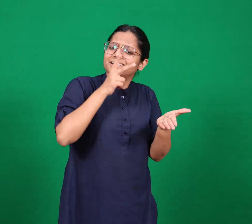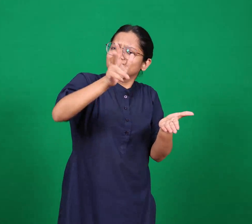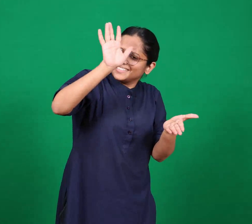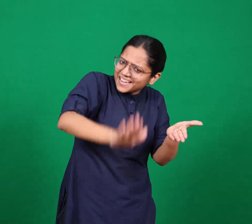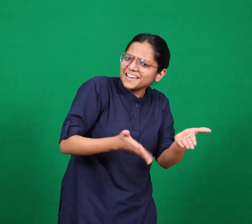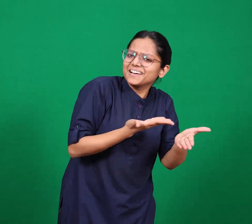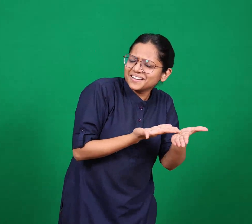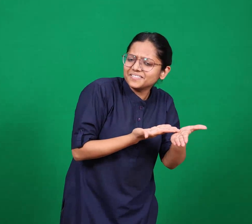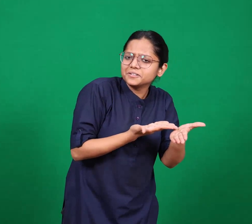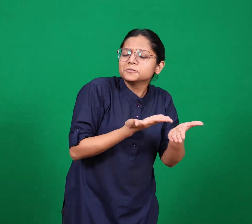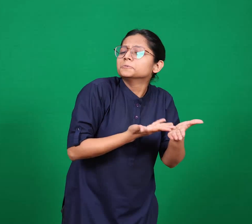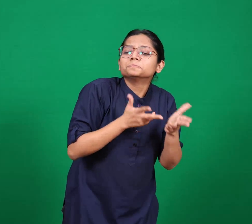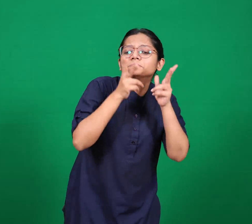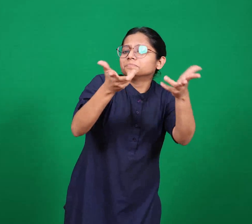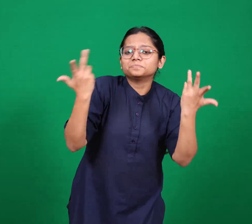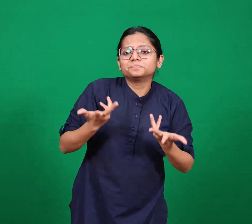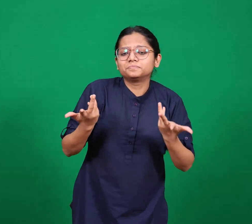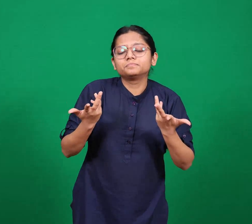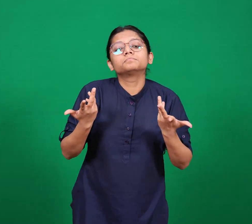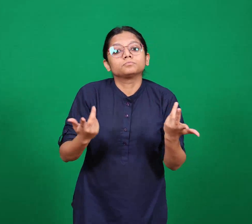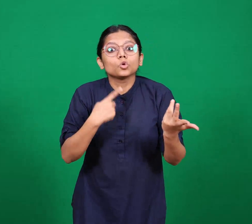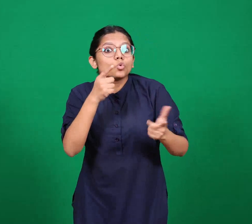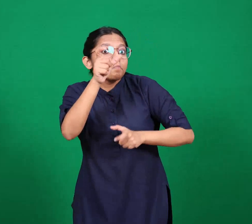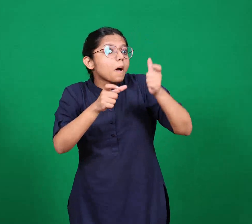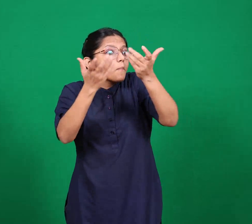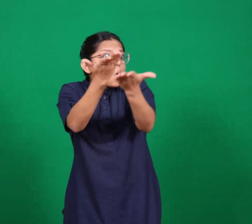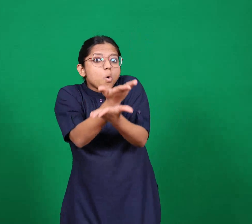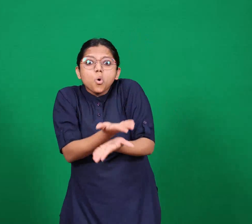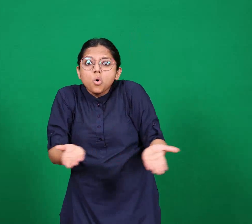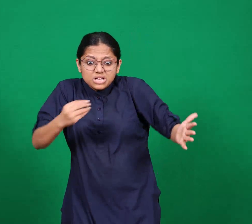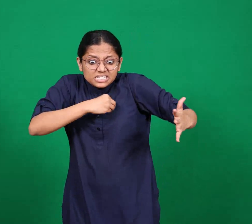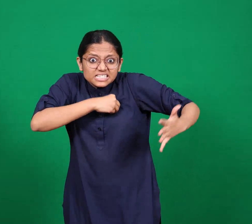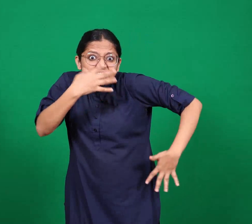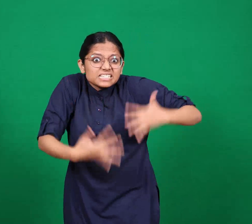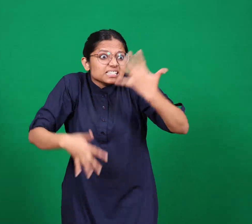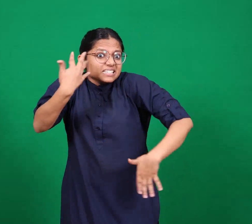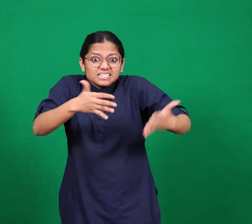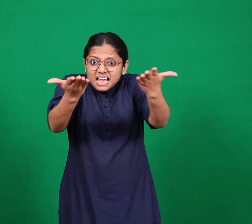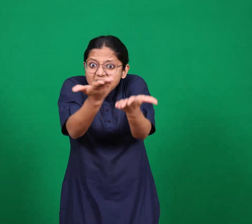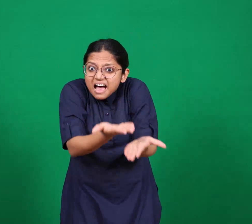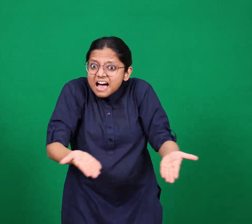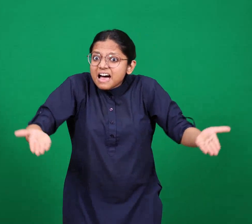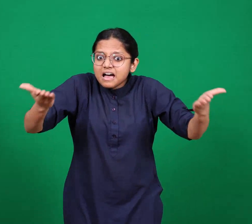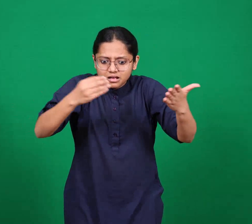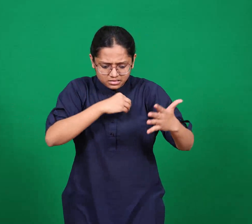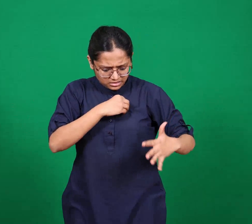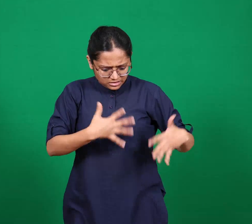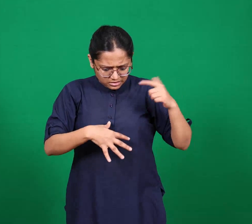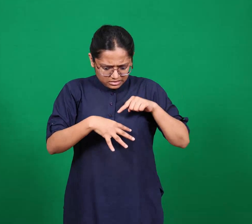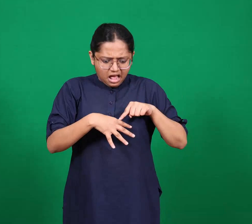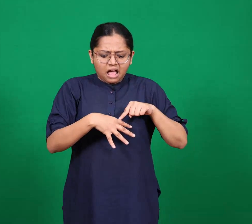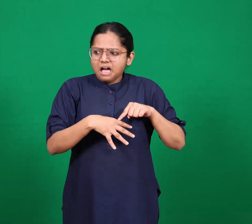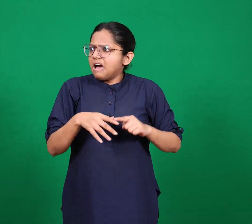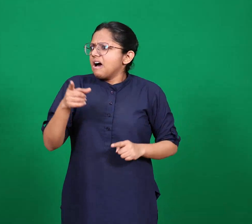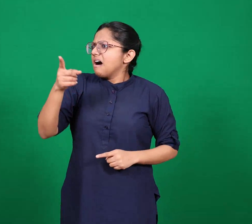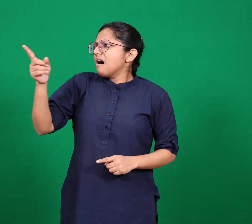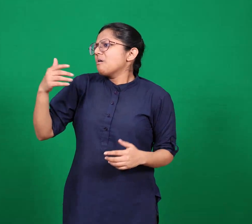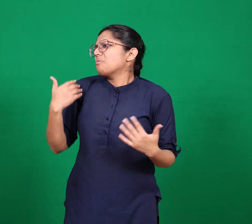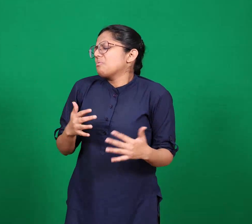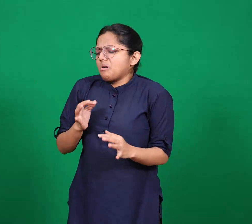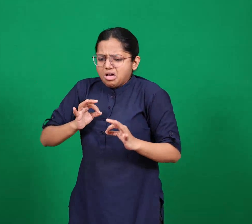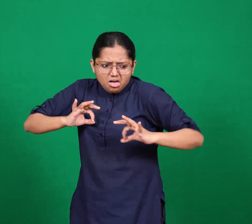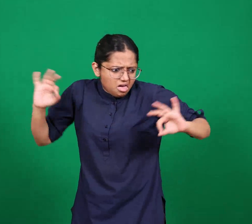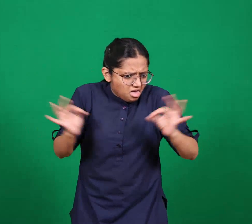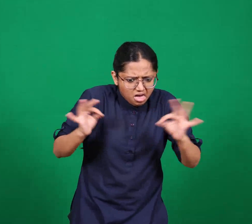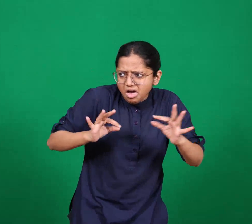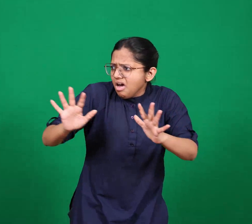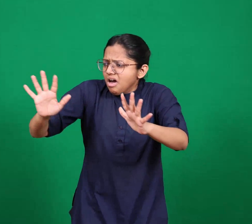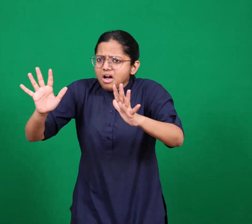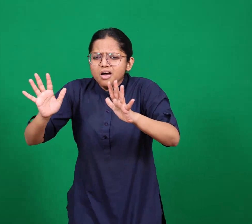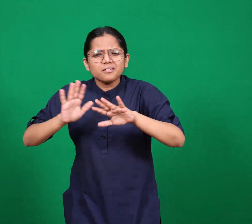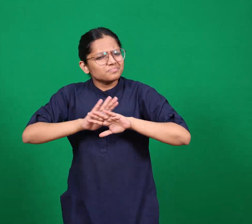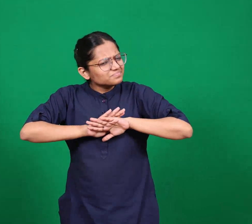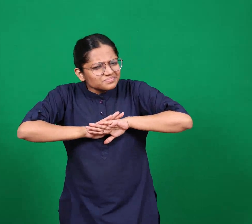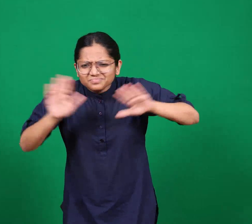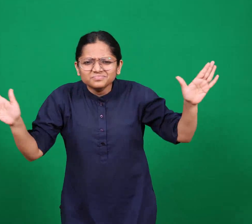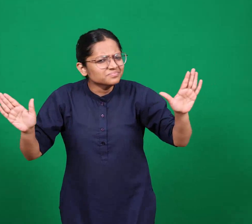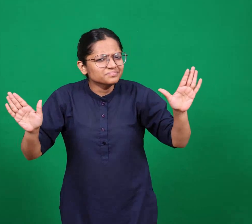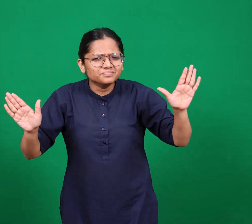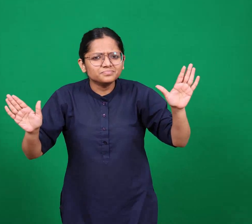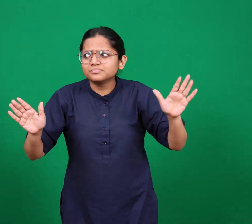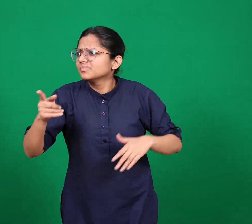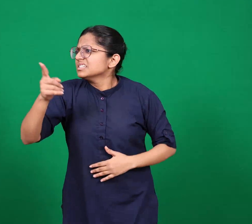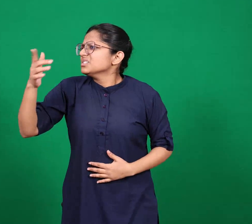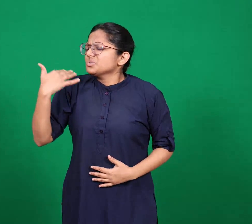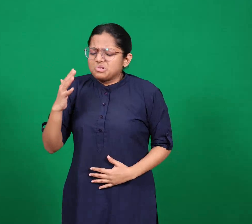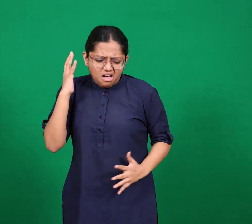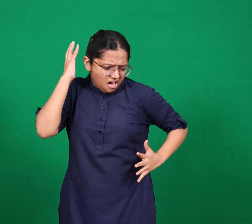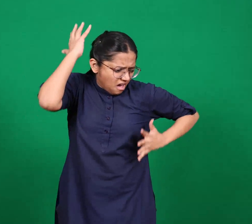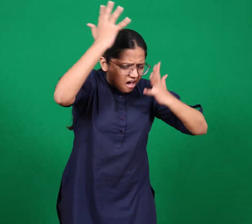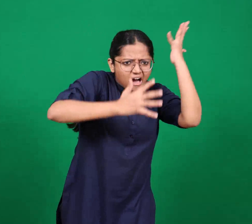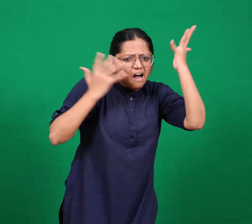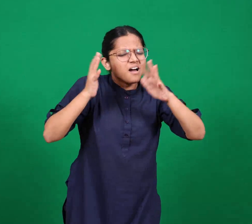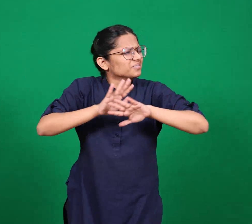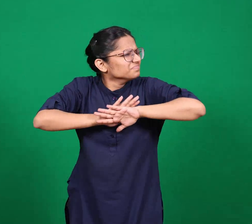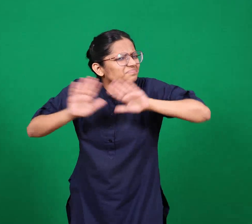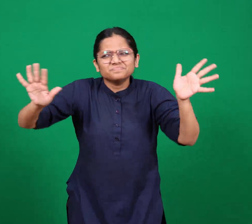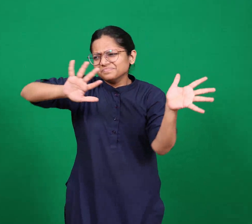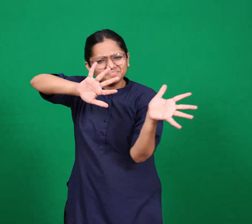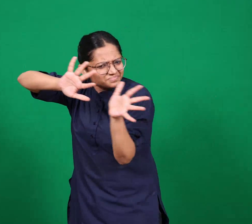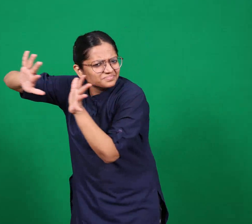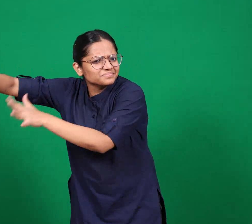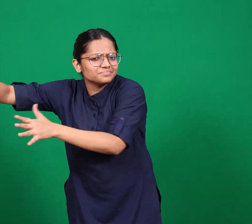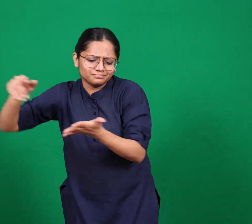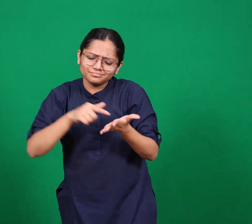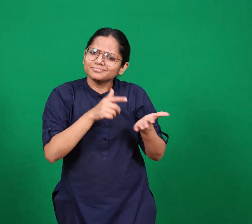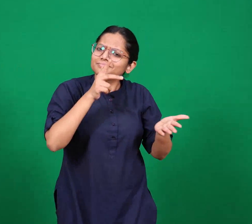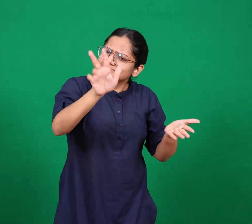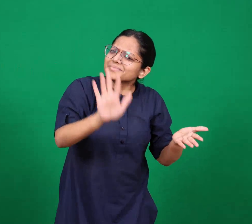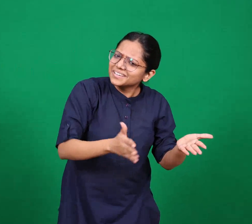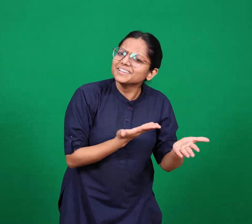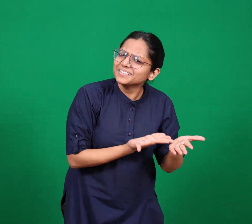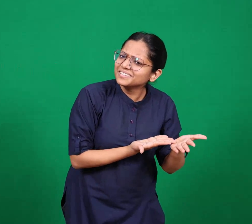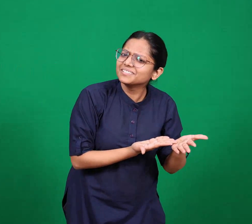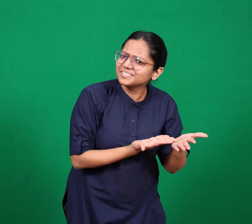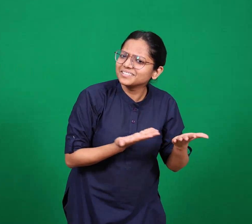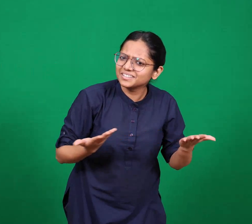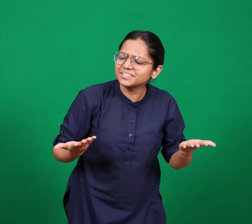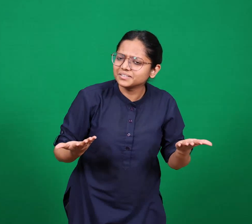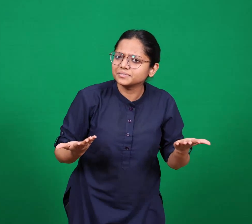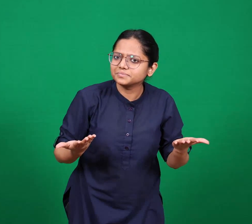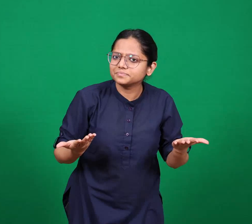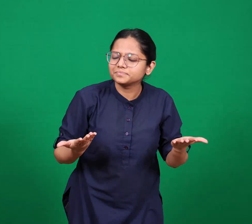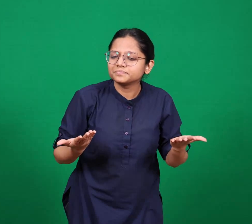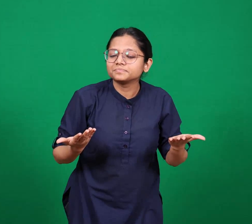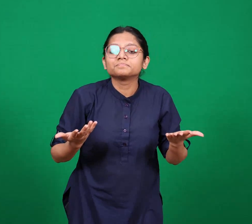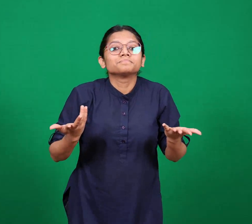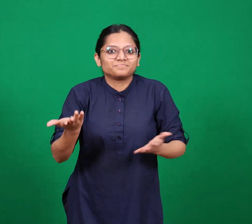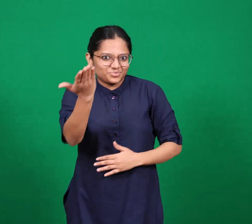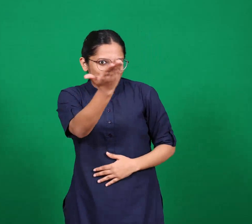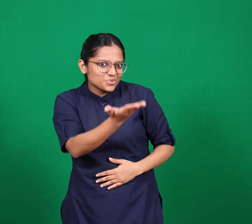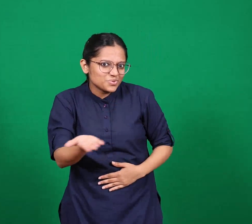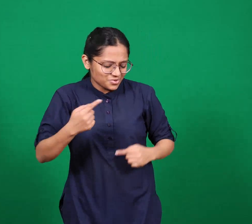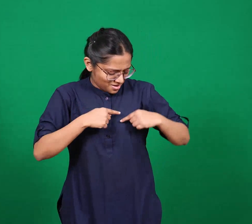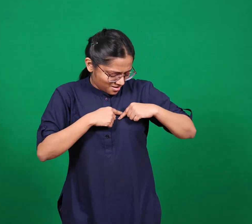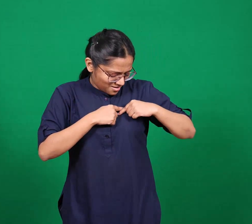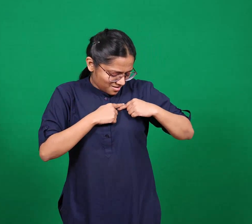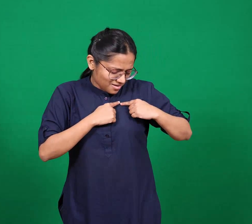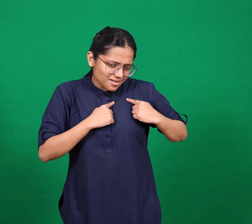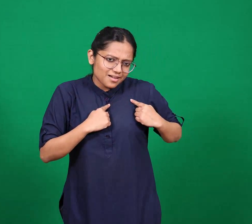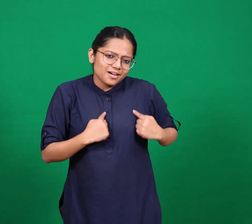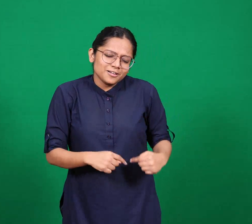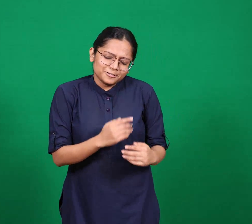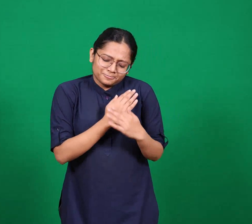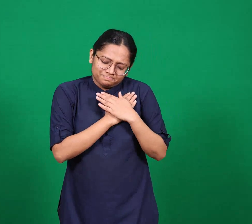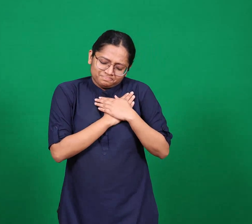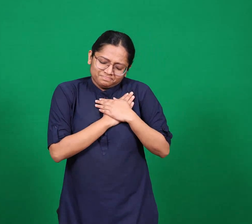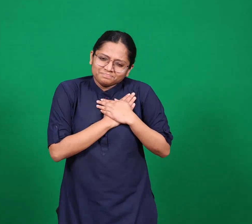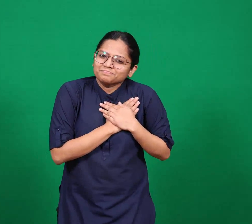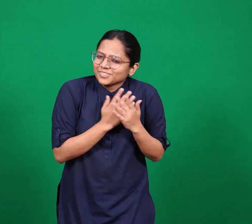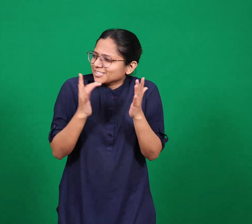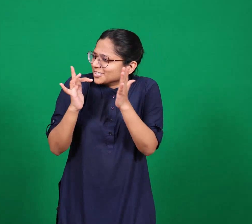do not be shaken." But in your hearts sanctify Christ as Lord.